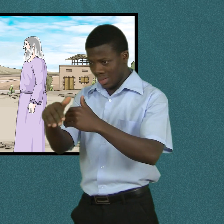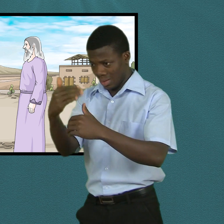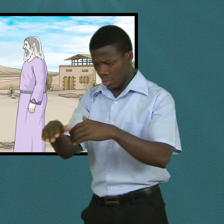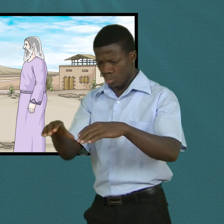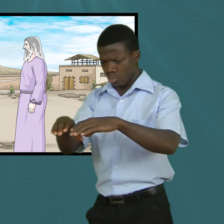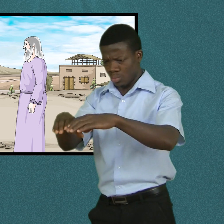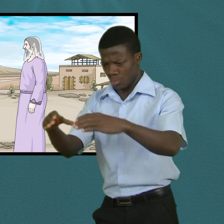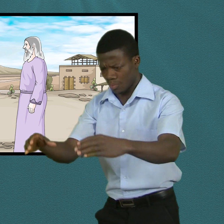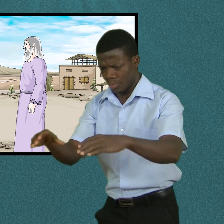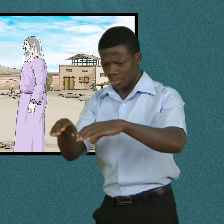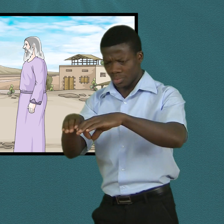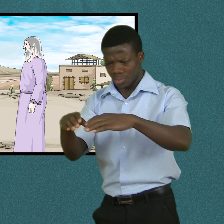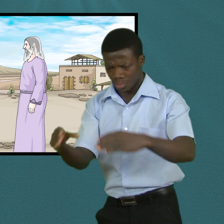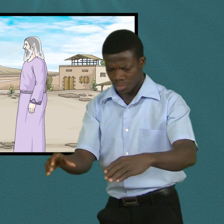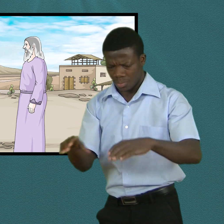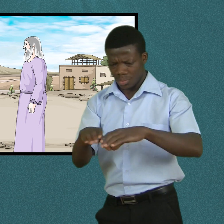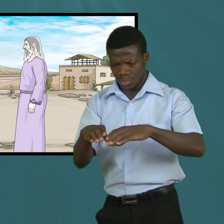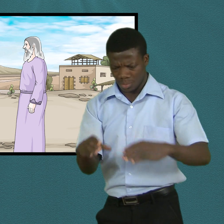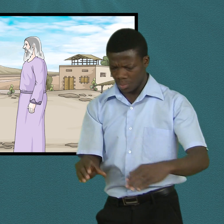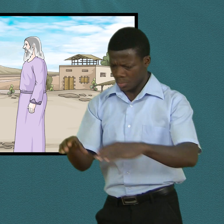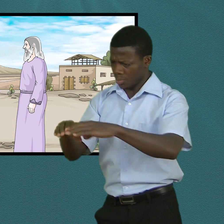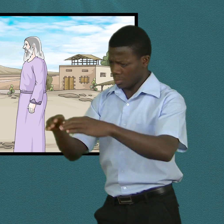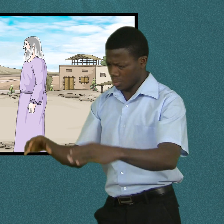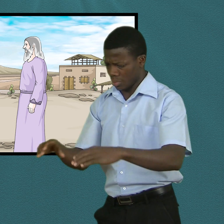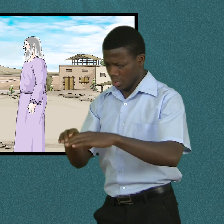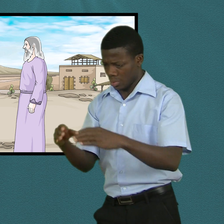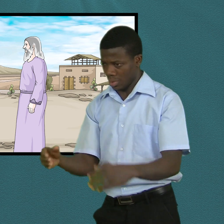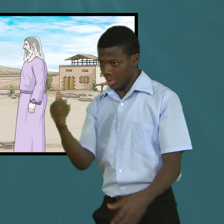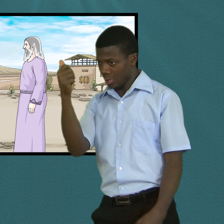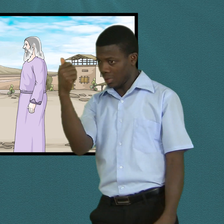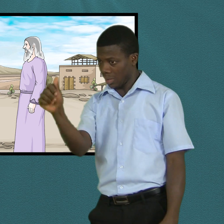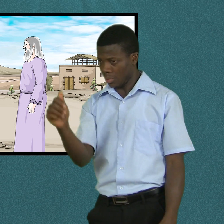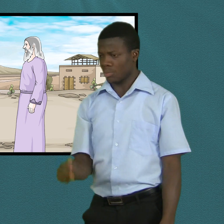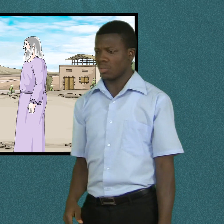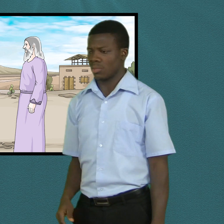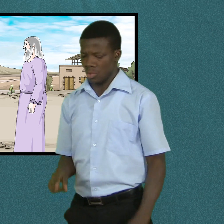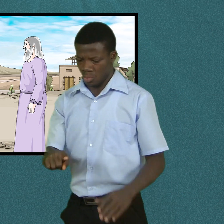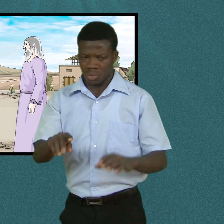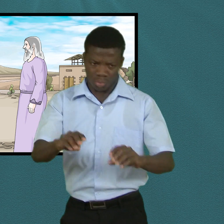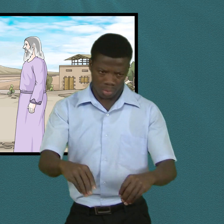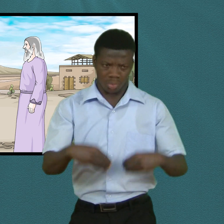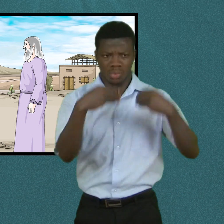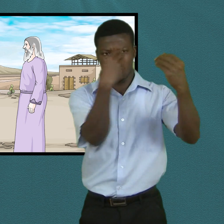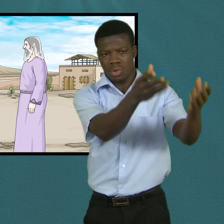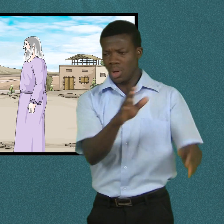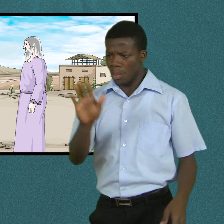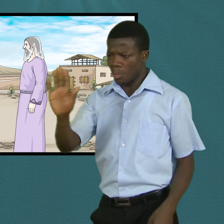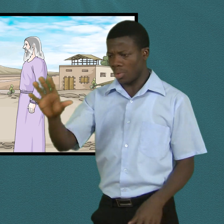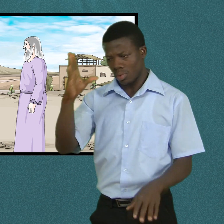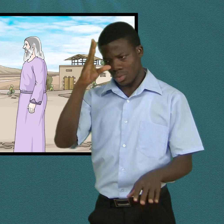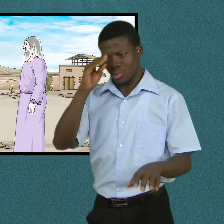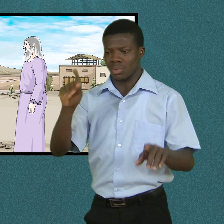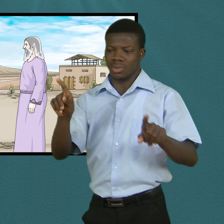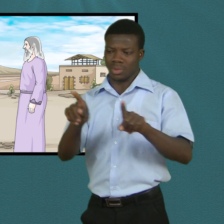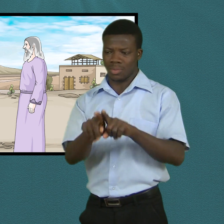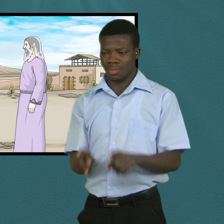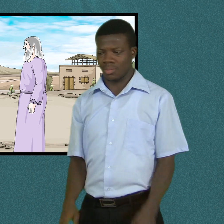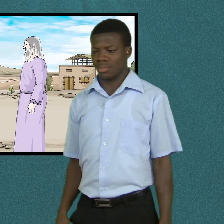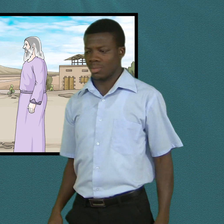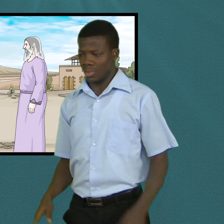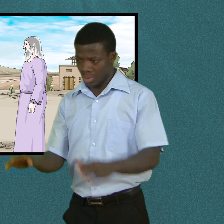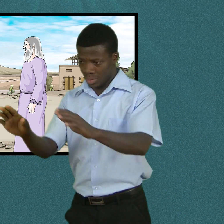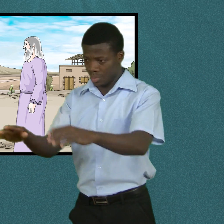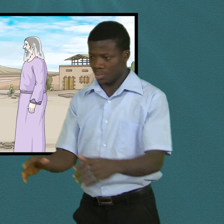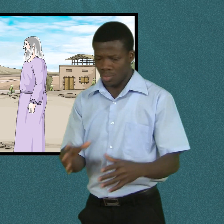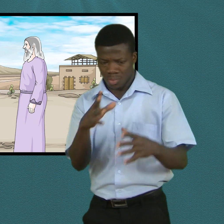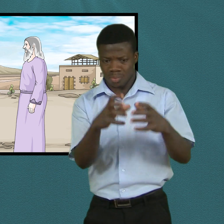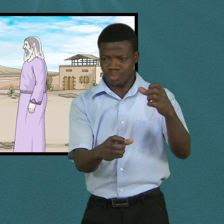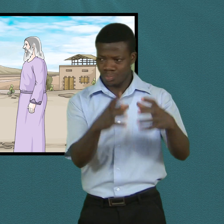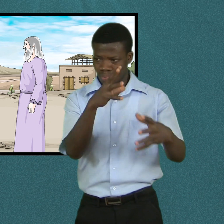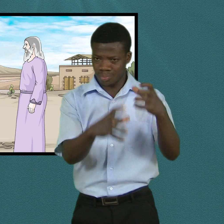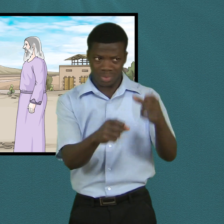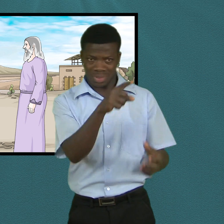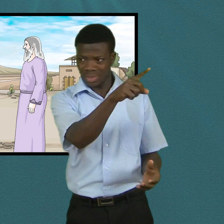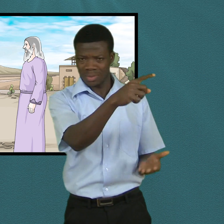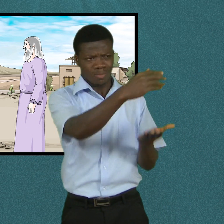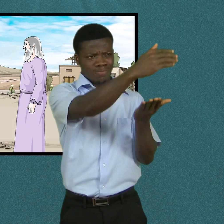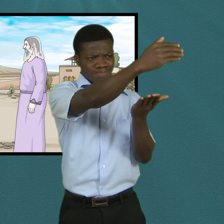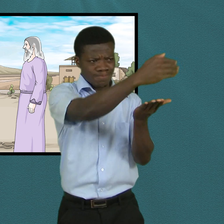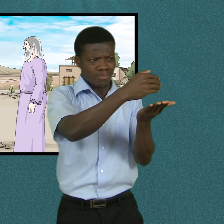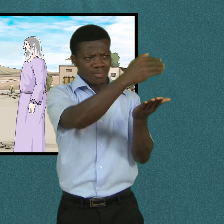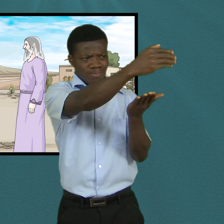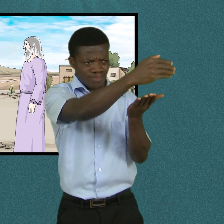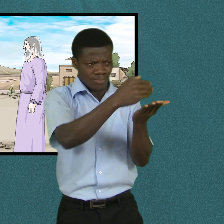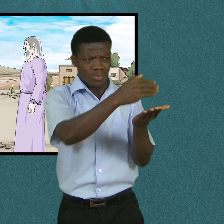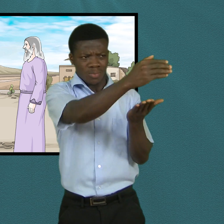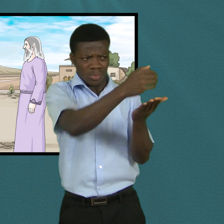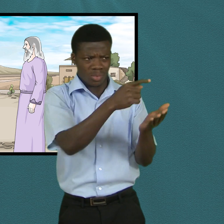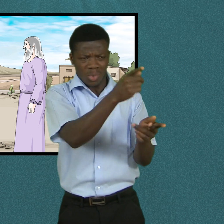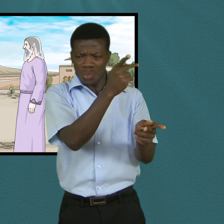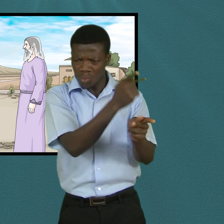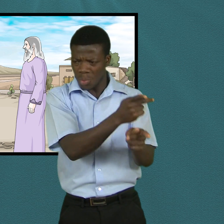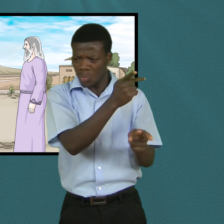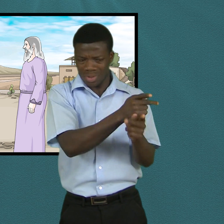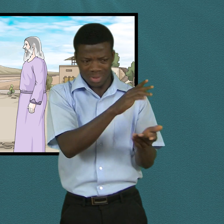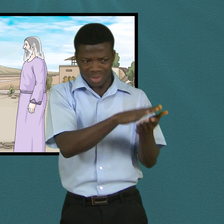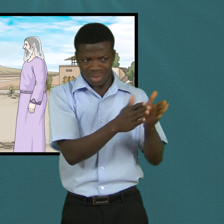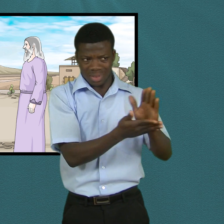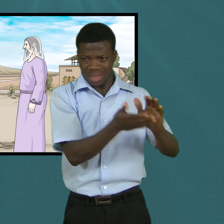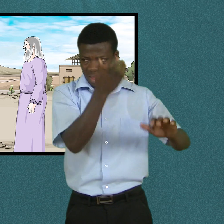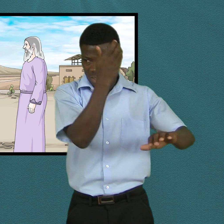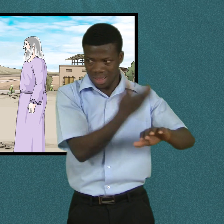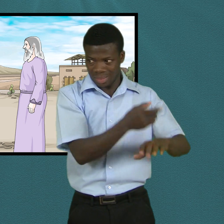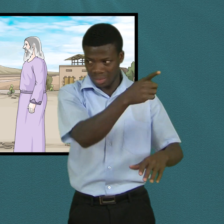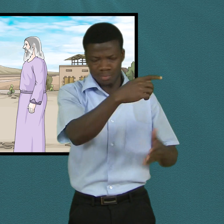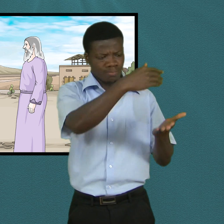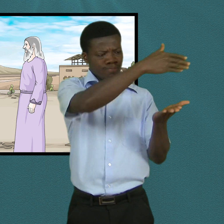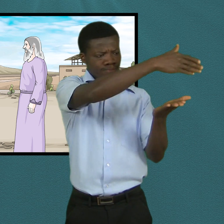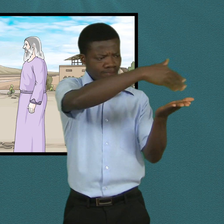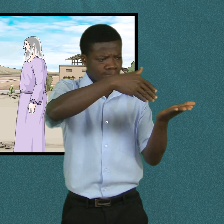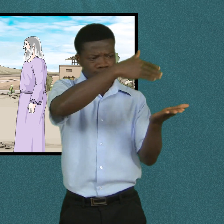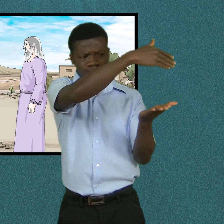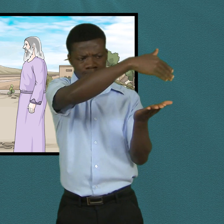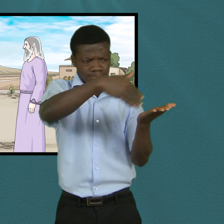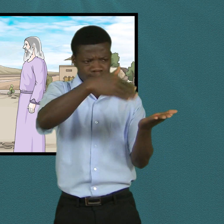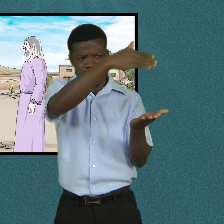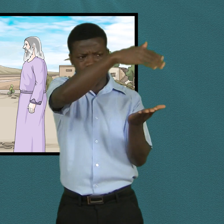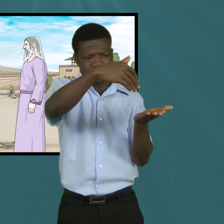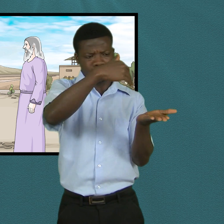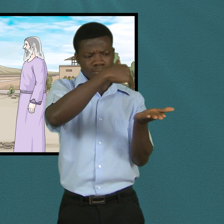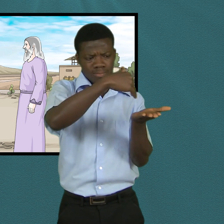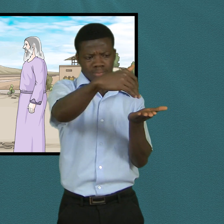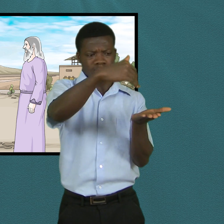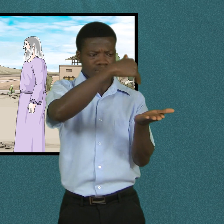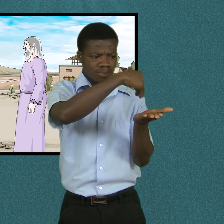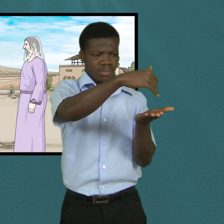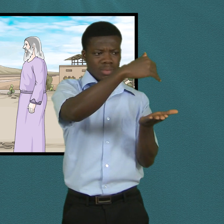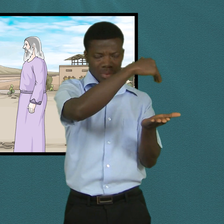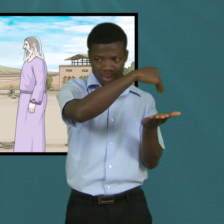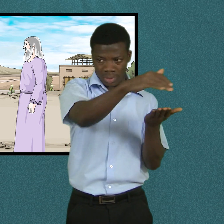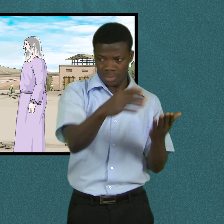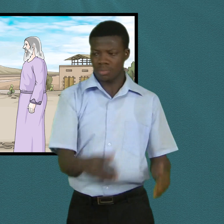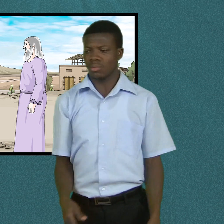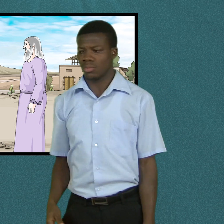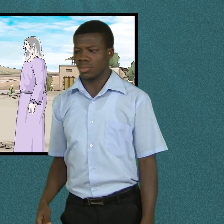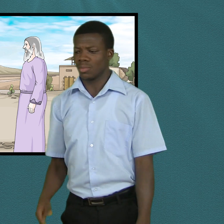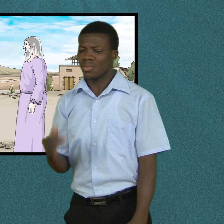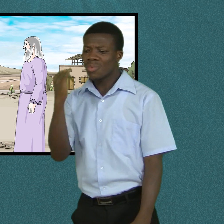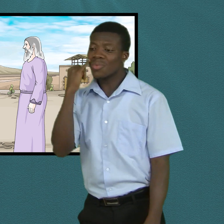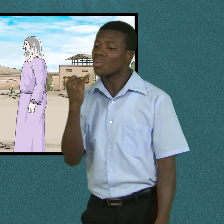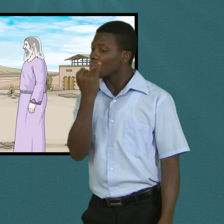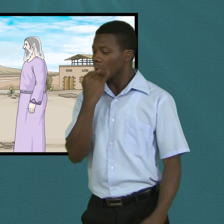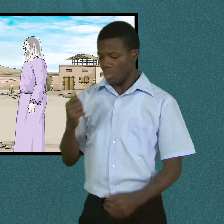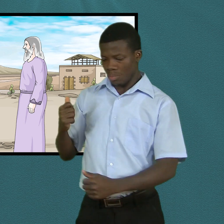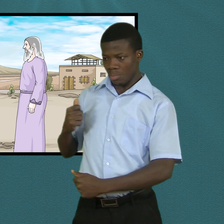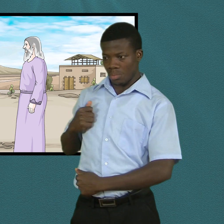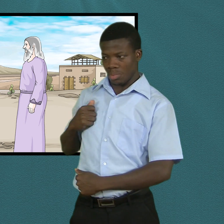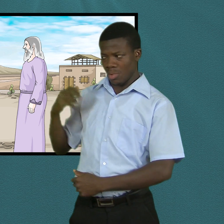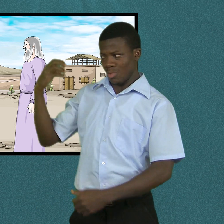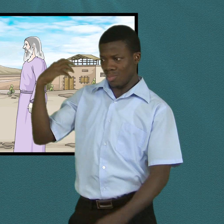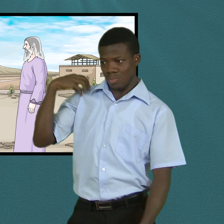Take also these ten portions of cheese to the commander of their unit.